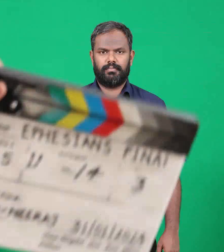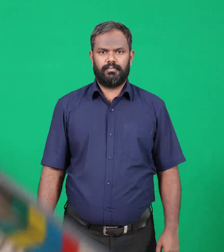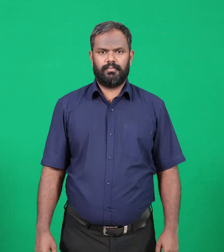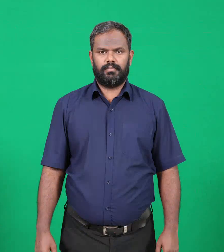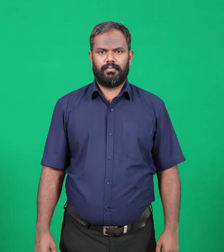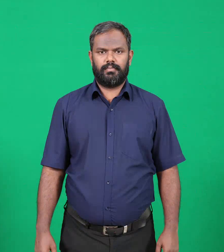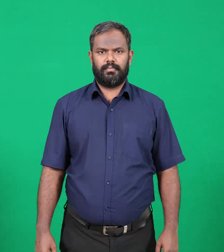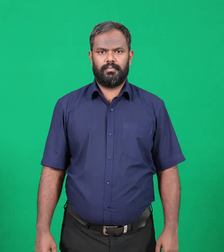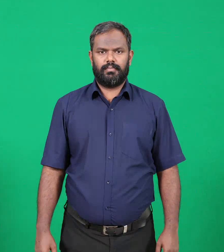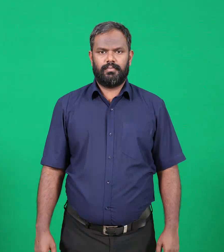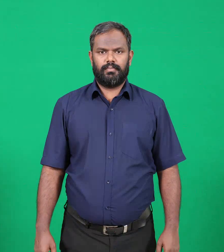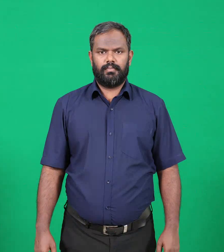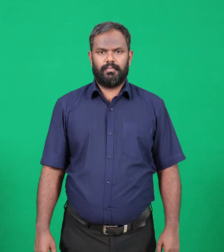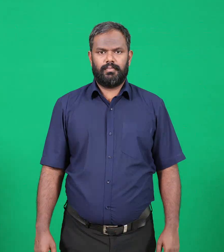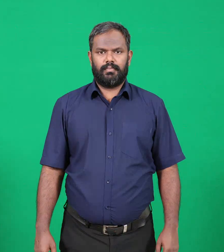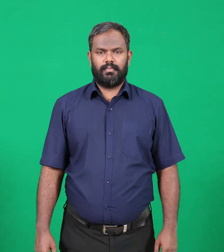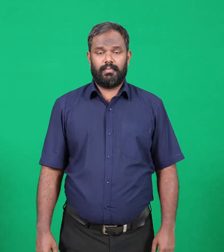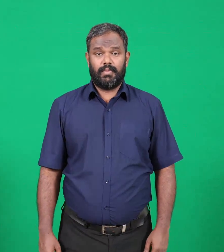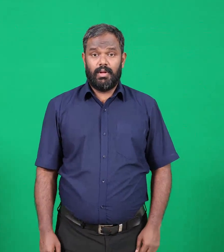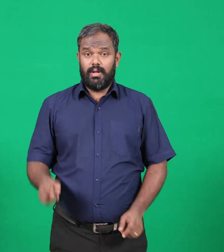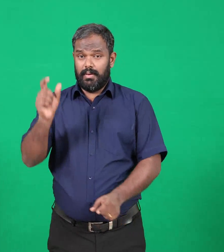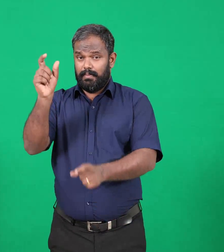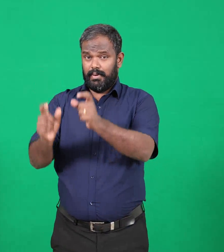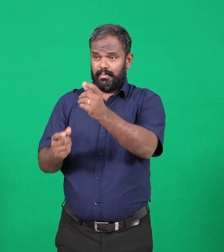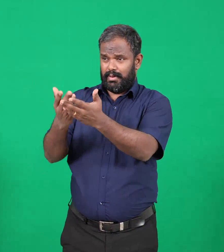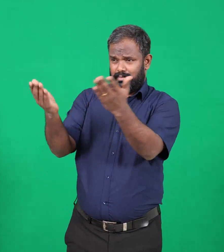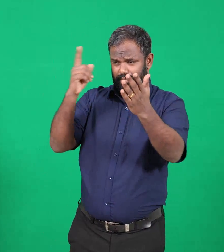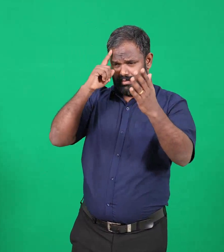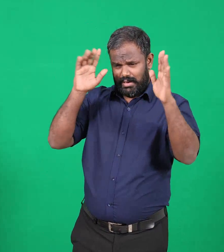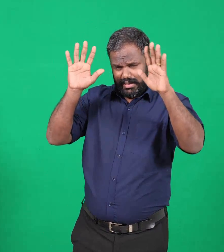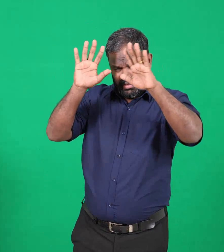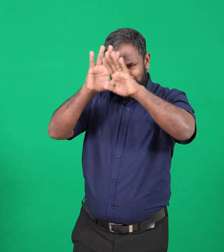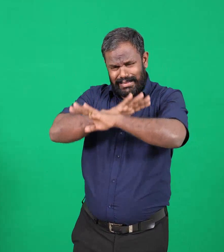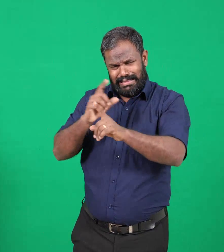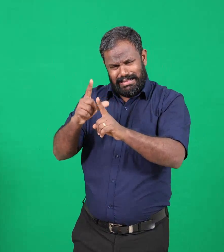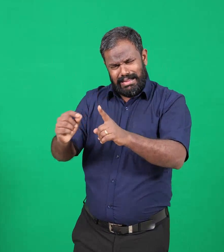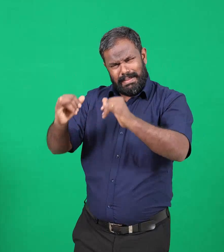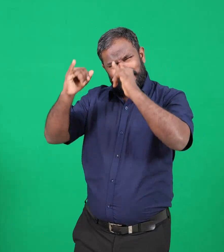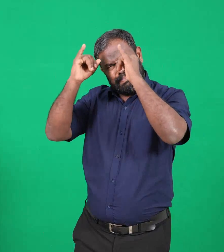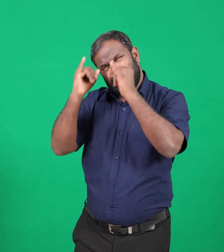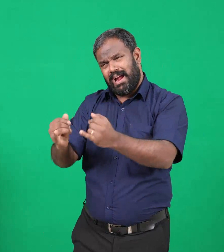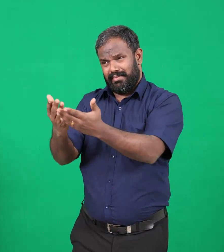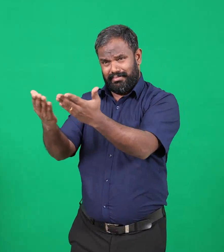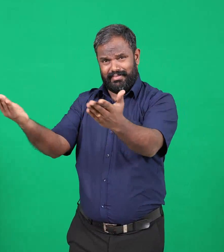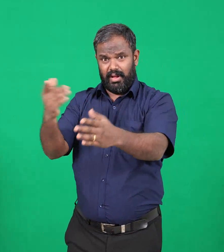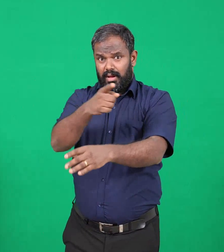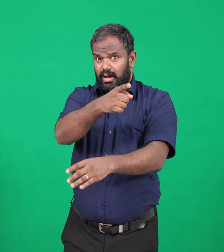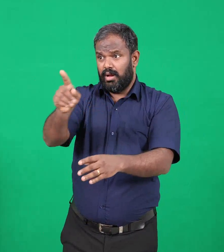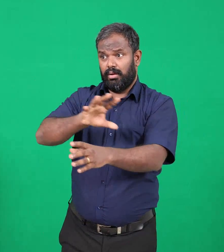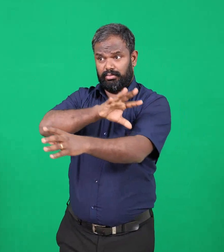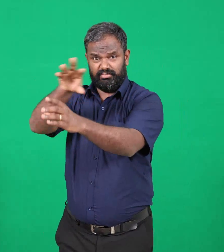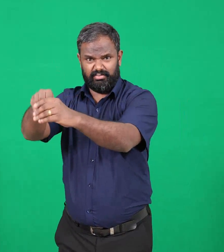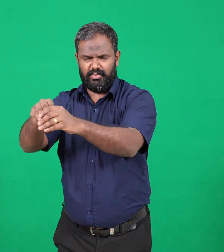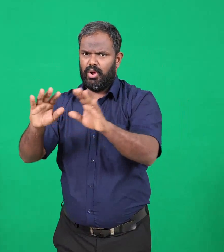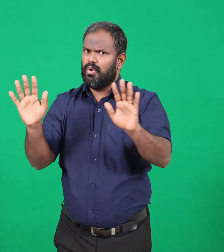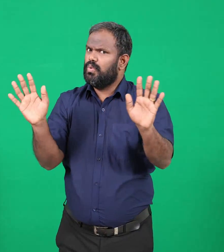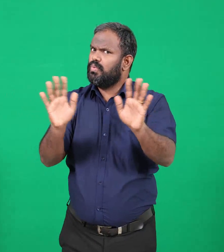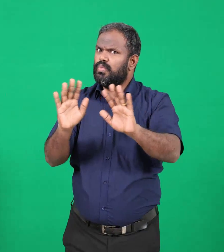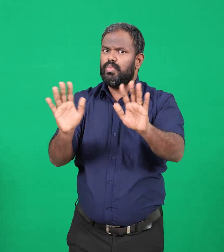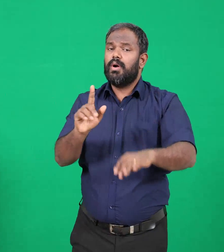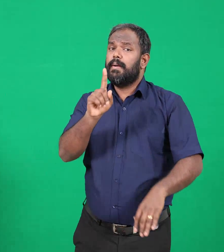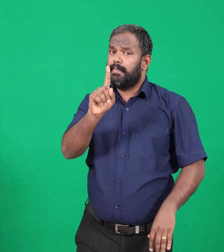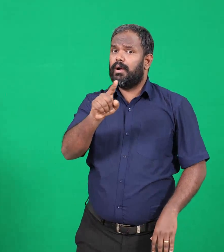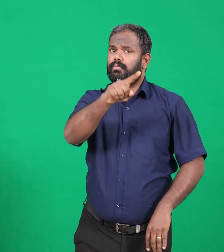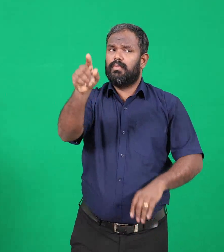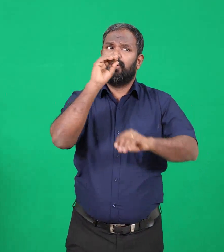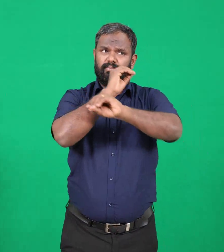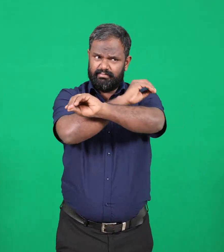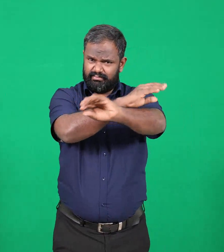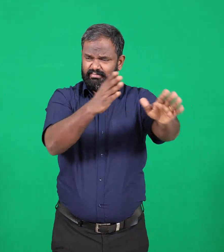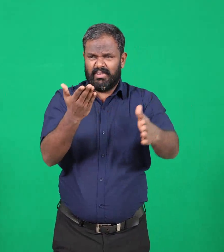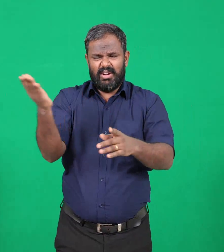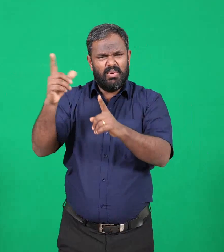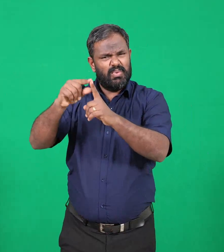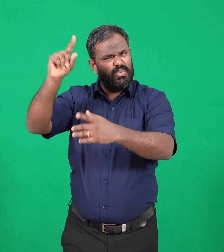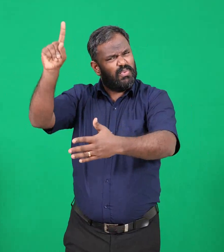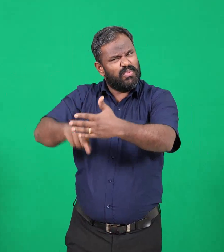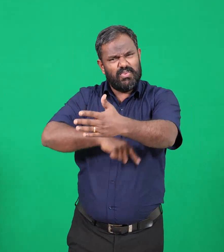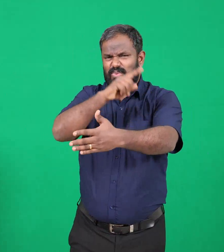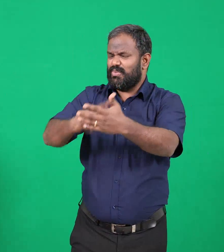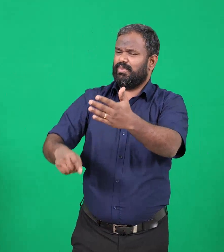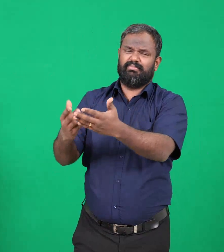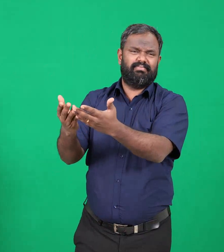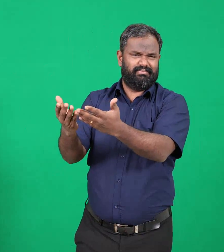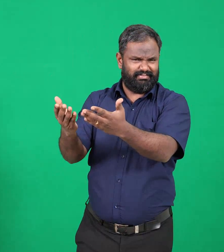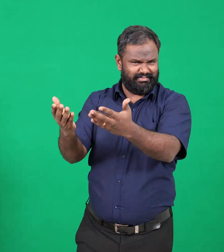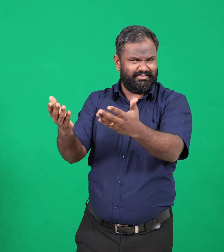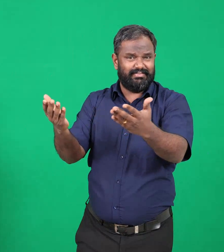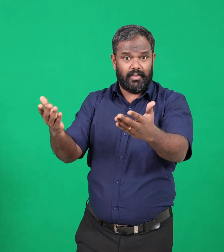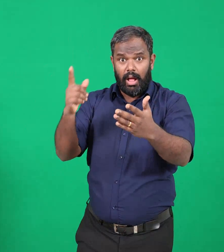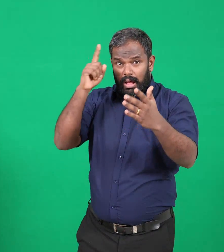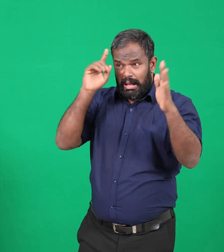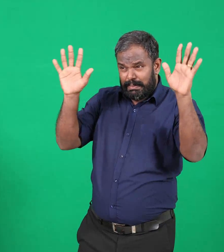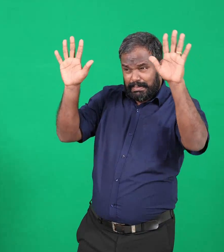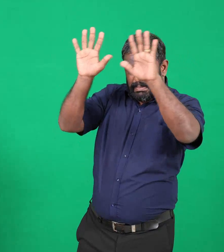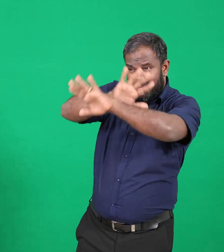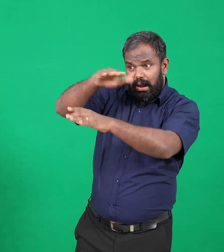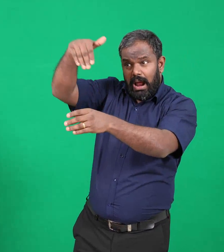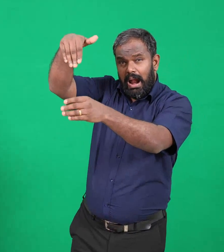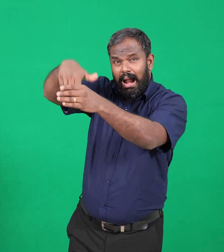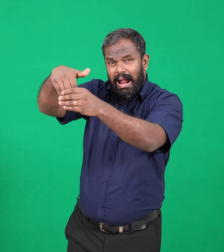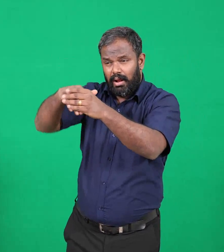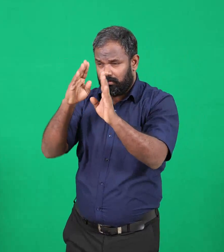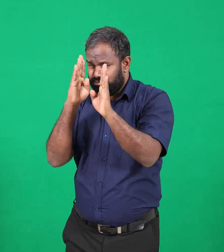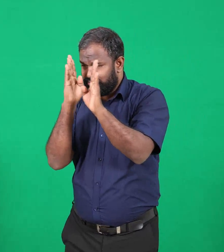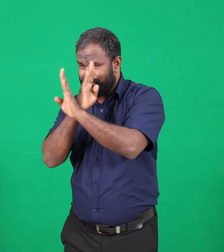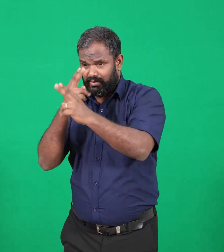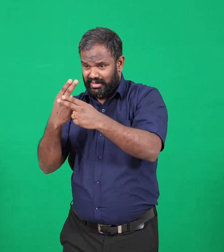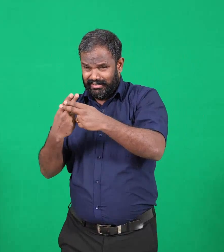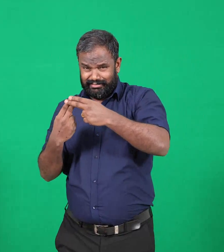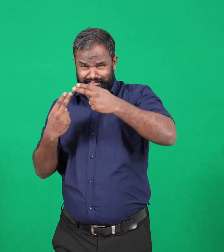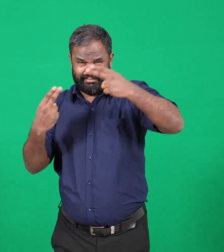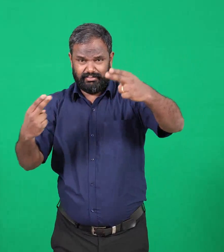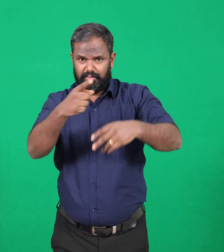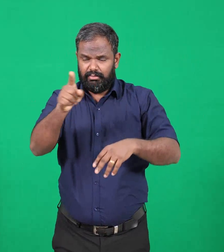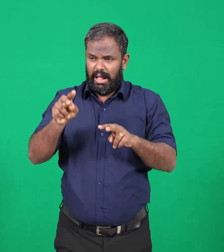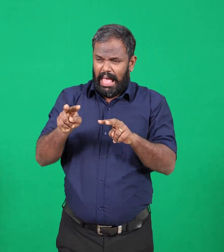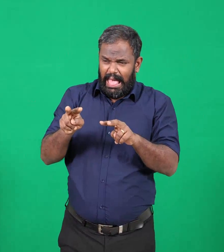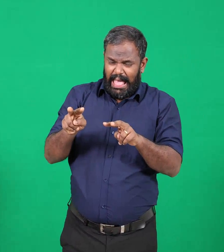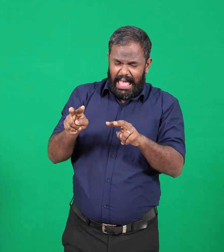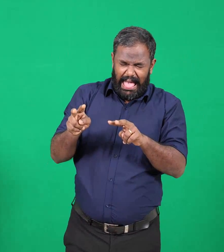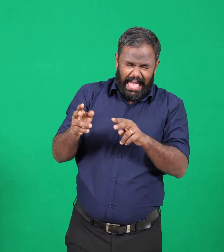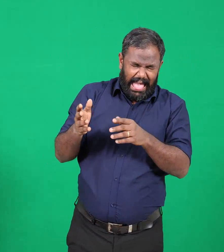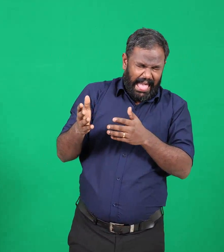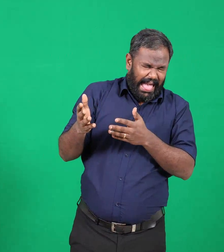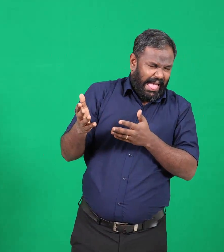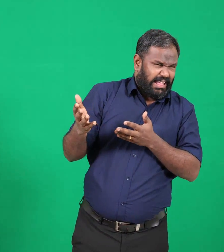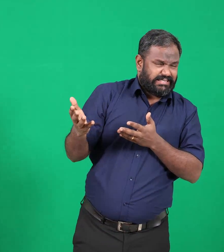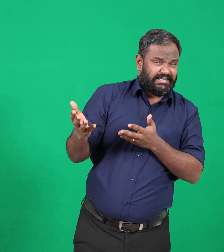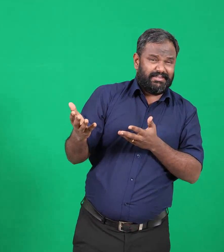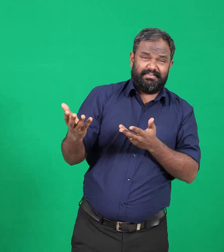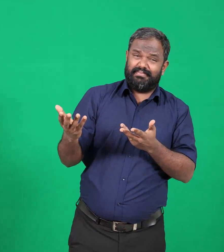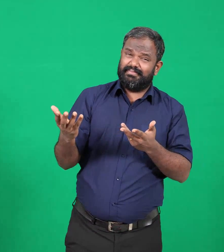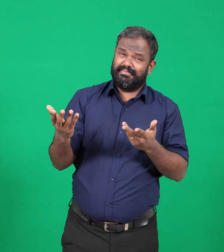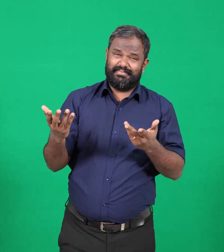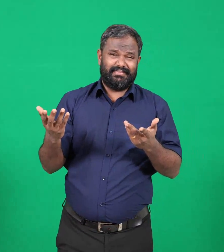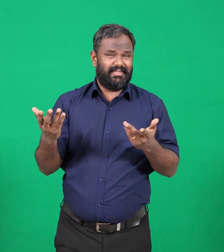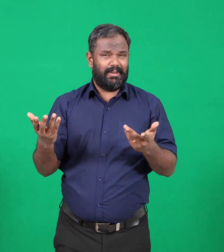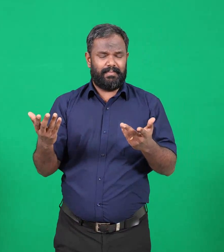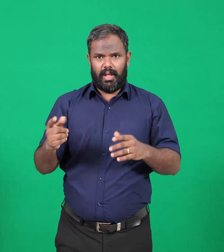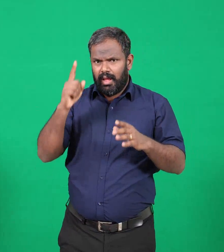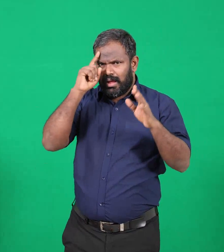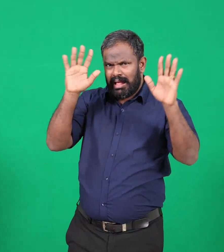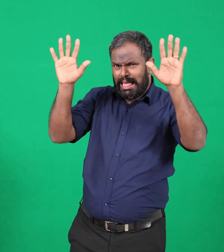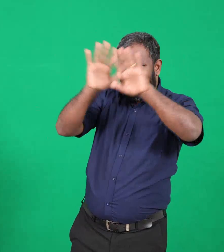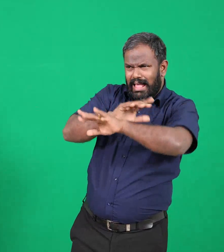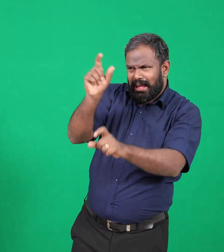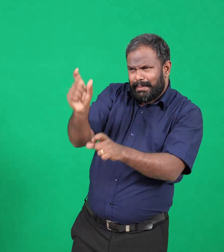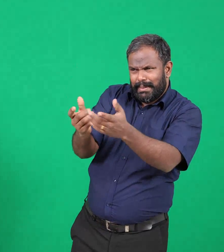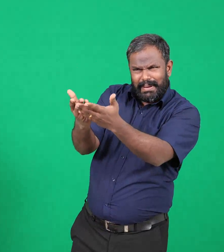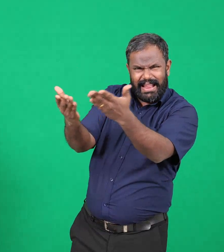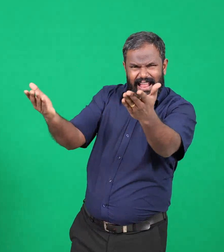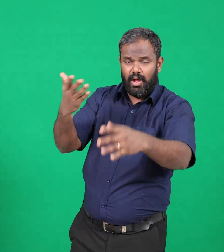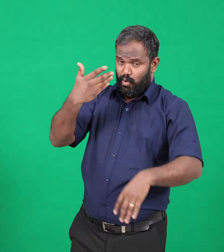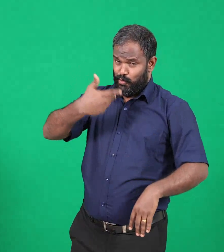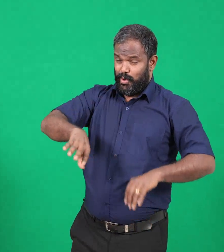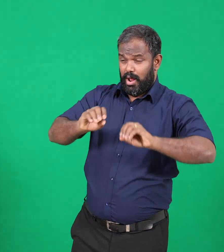Have no fellowship with the fruitless deeds of darkness, but rather expose them. For it is shameful even to mention what the disobedient do in secret.